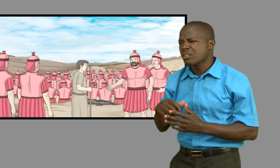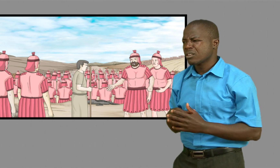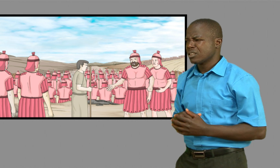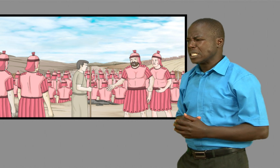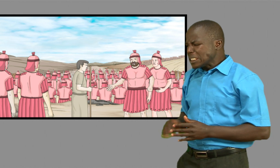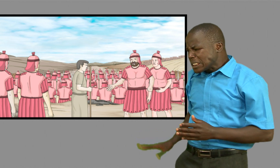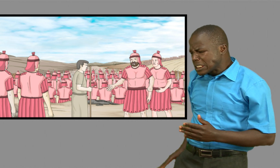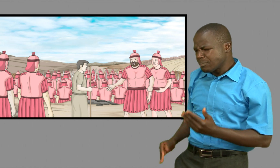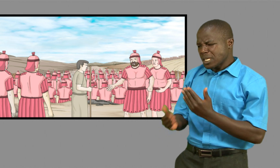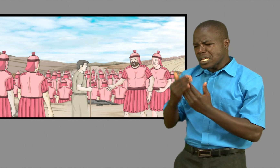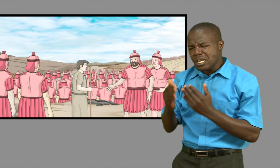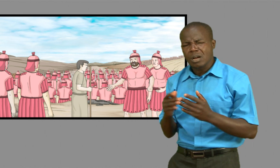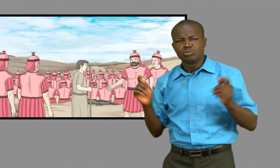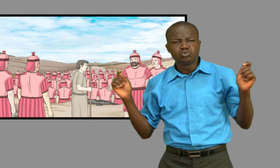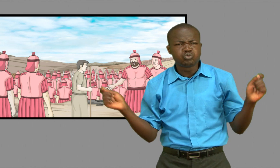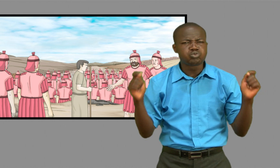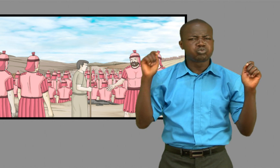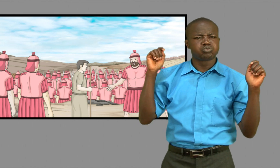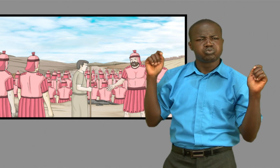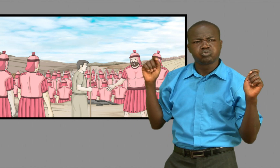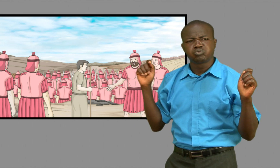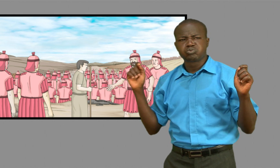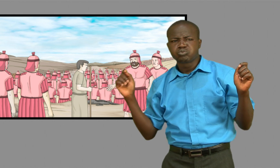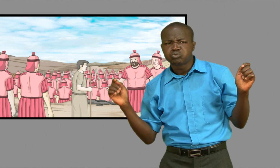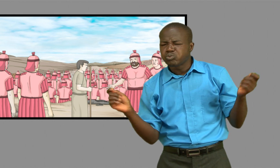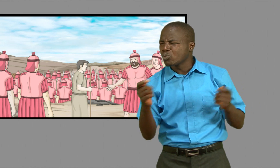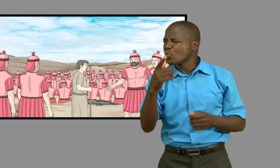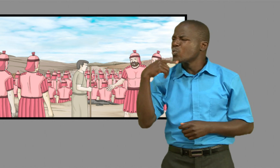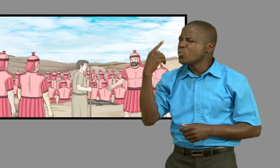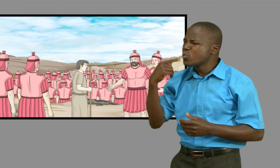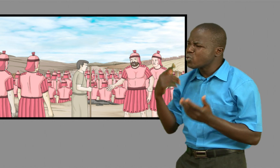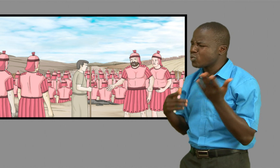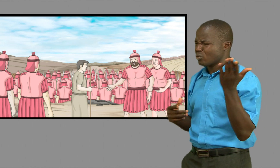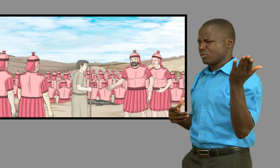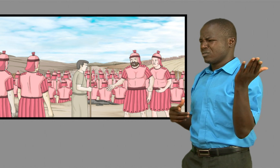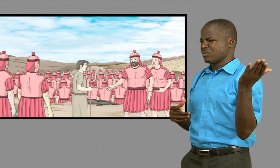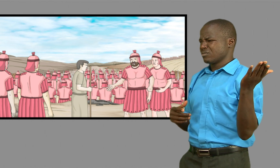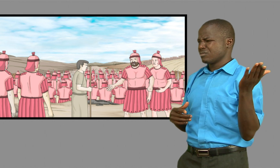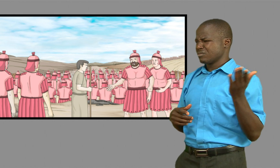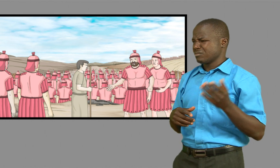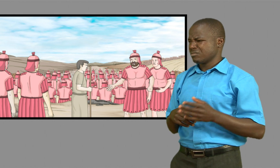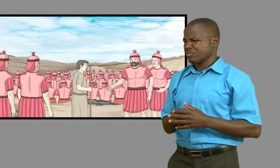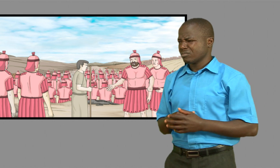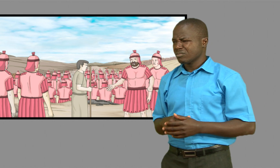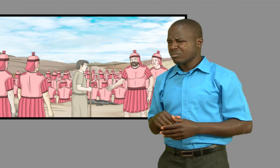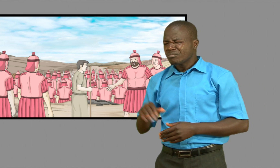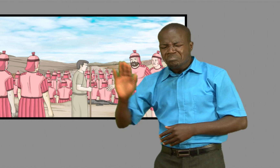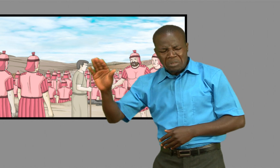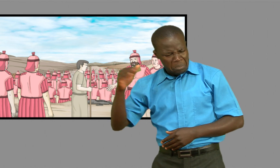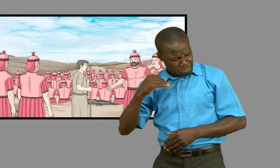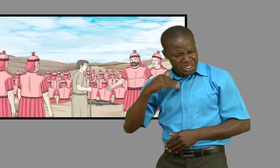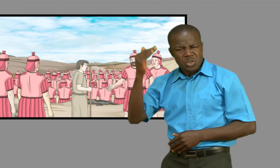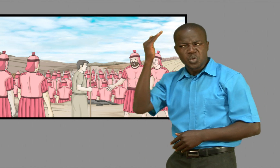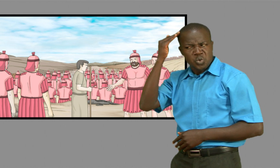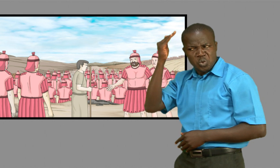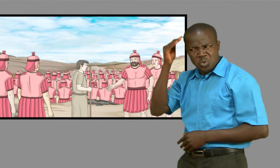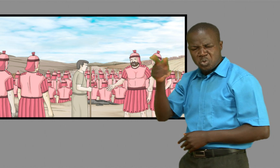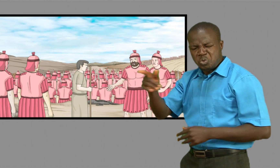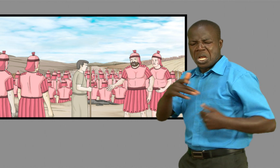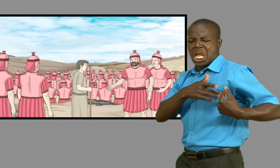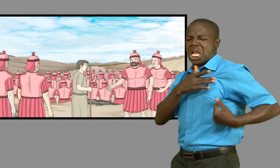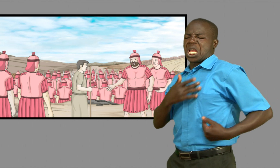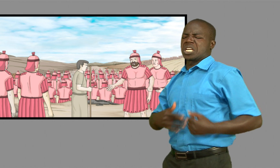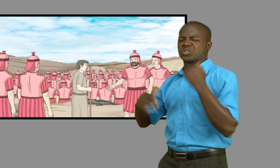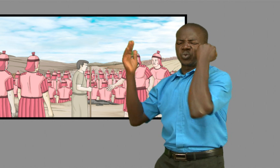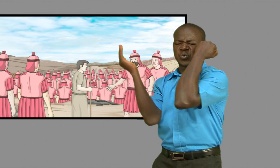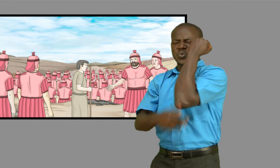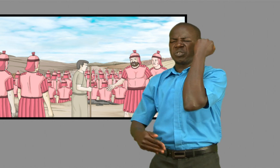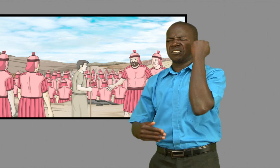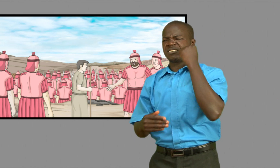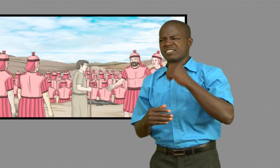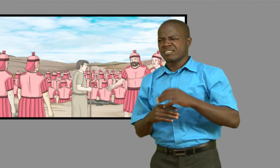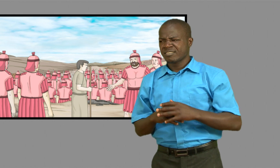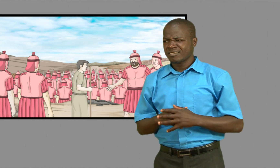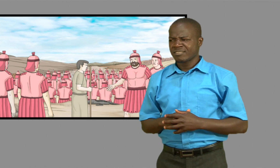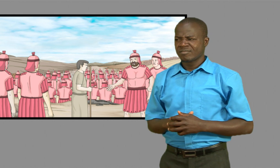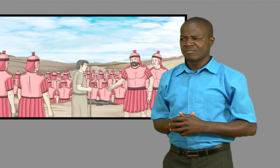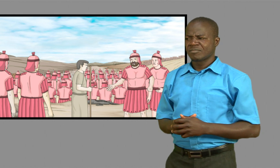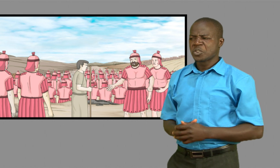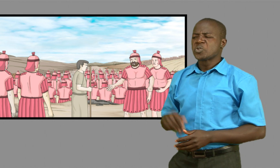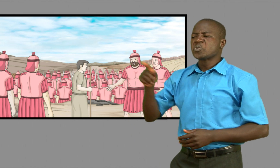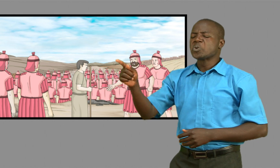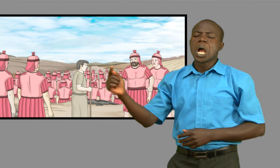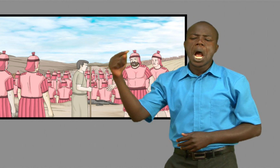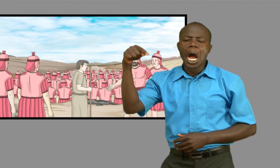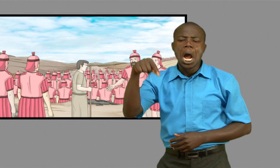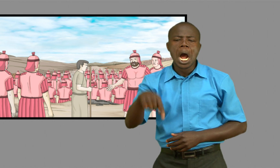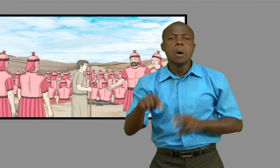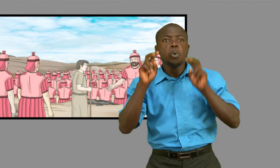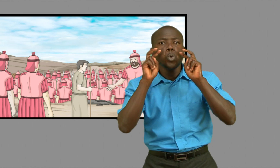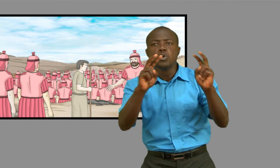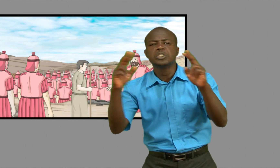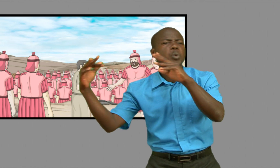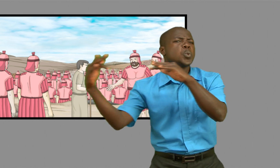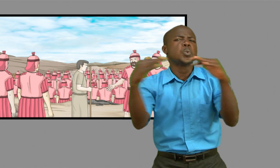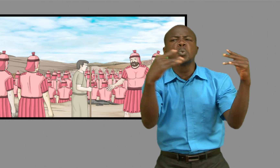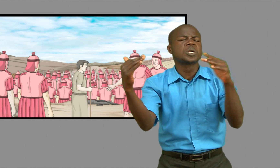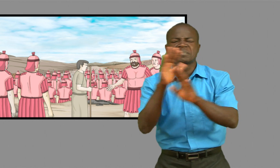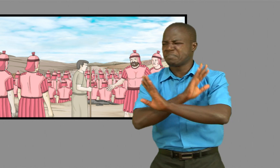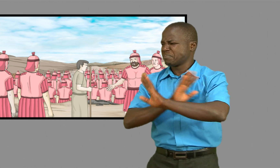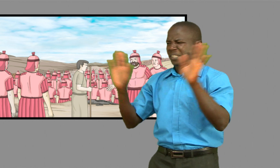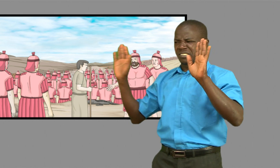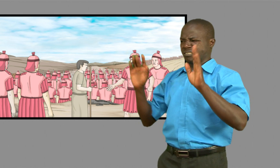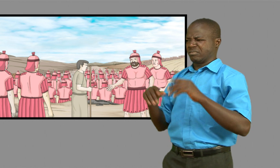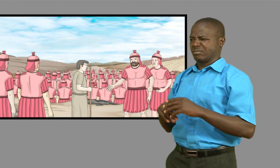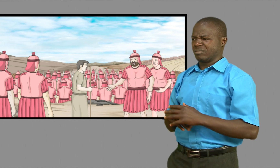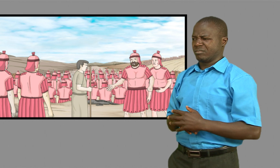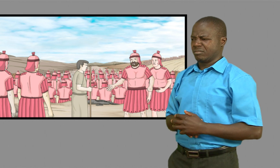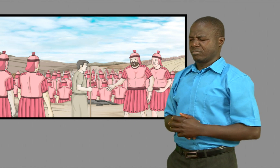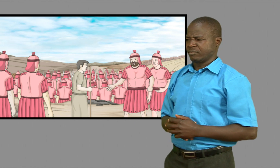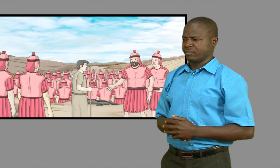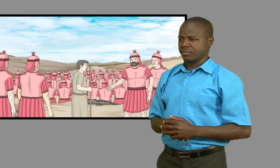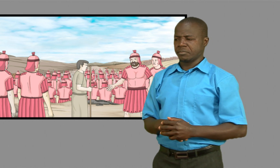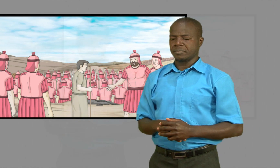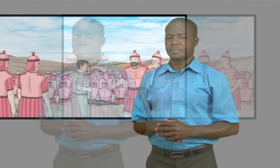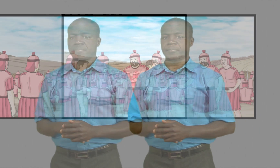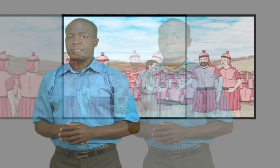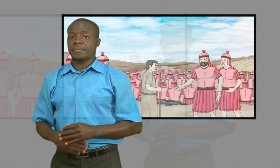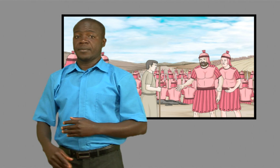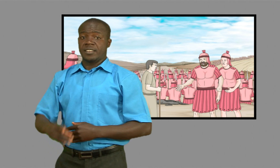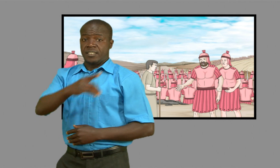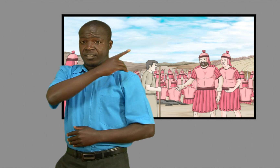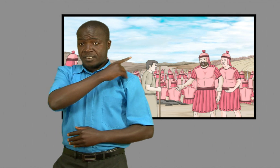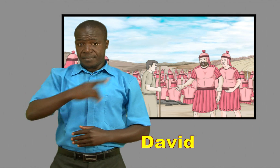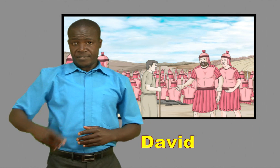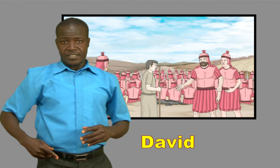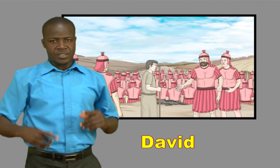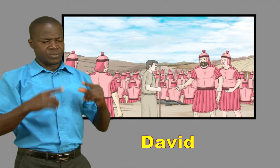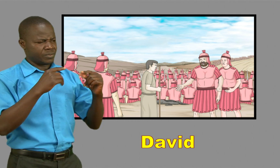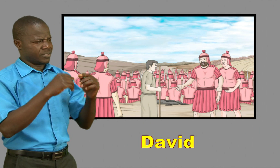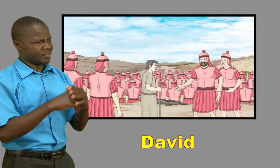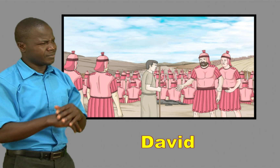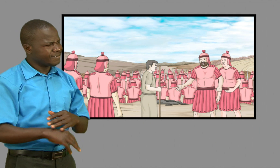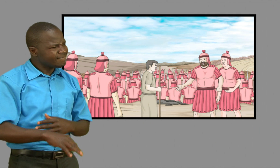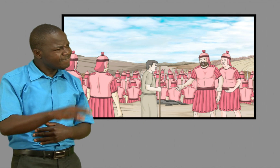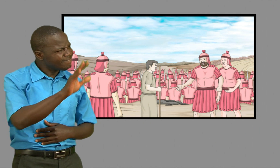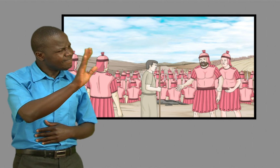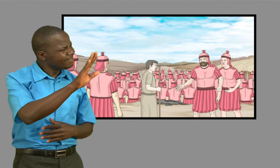he asked. “And with whom did you leave those few sheep in the wilderness?